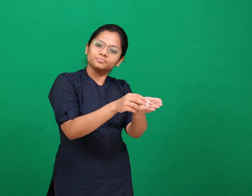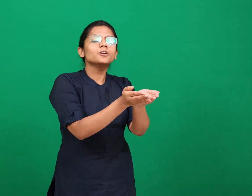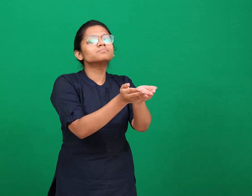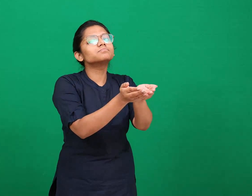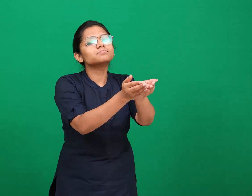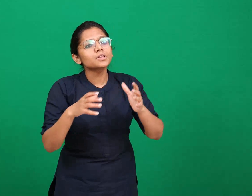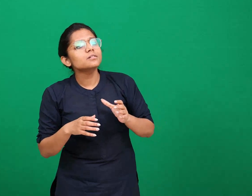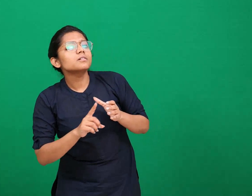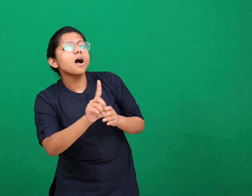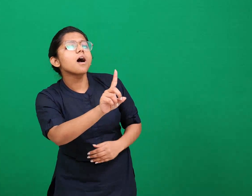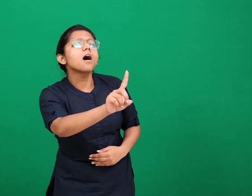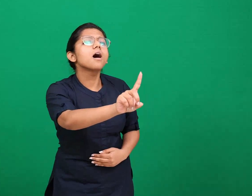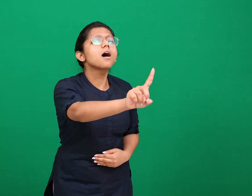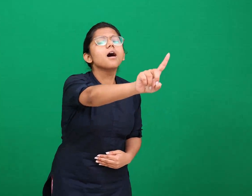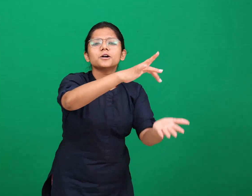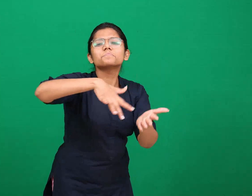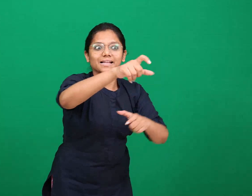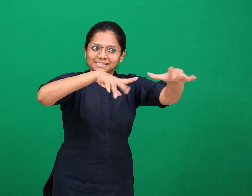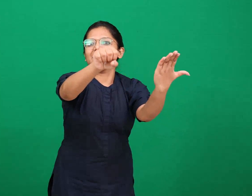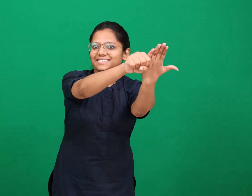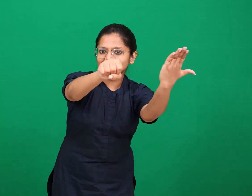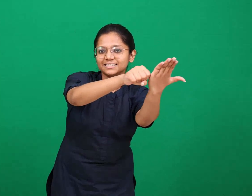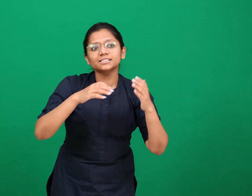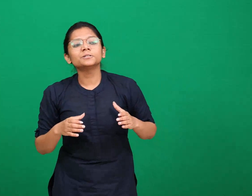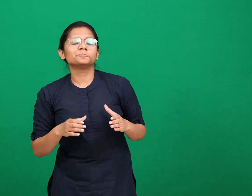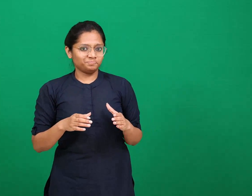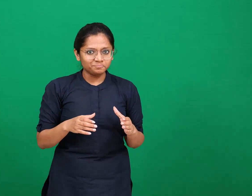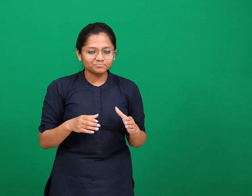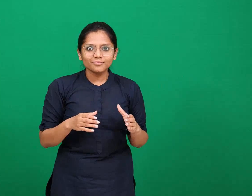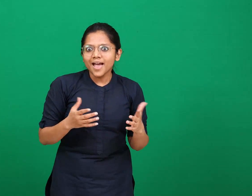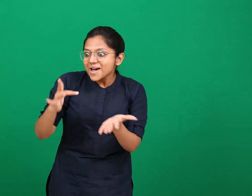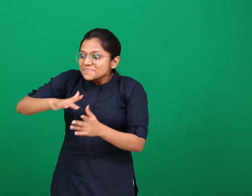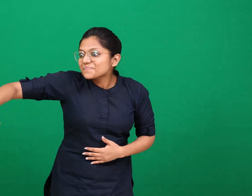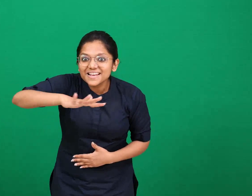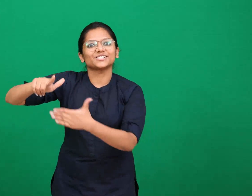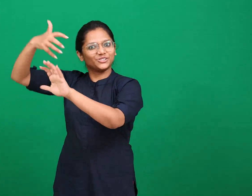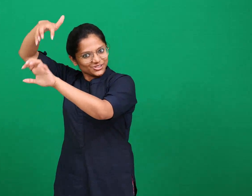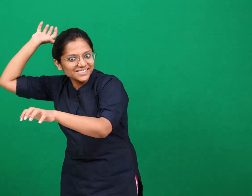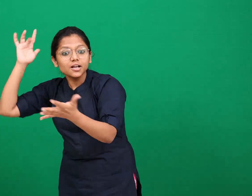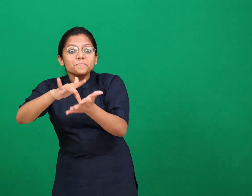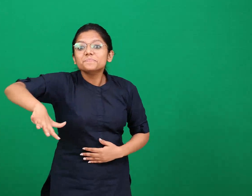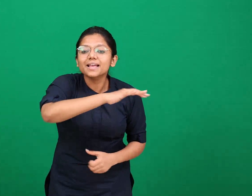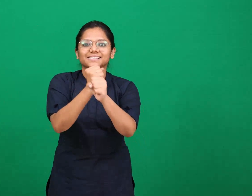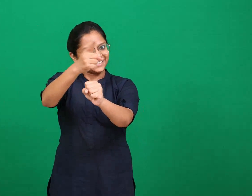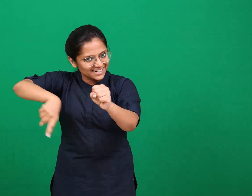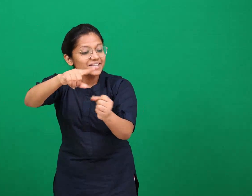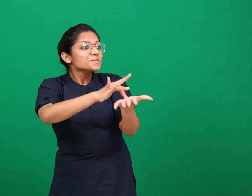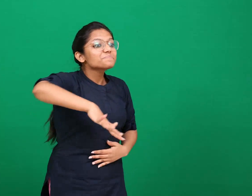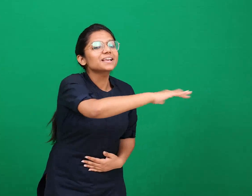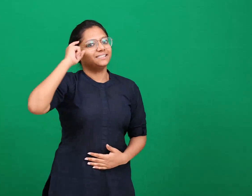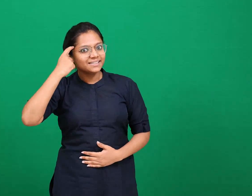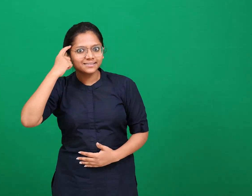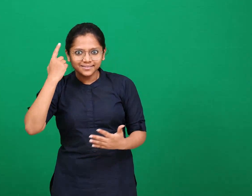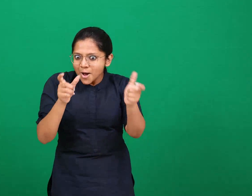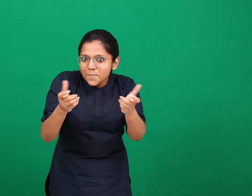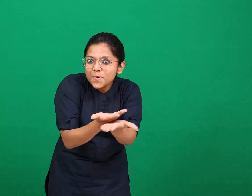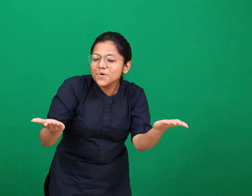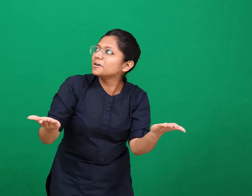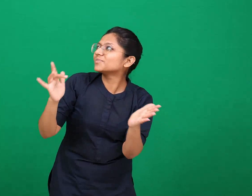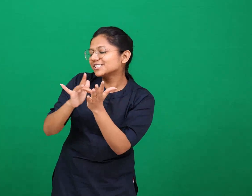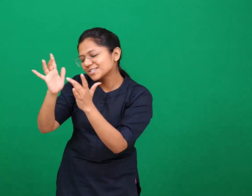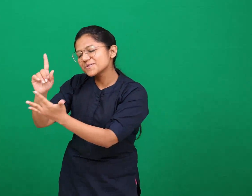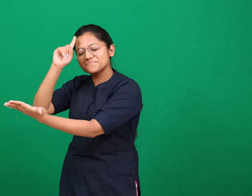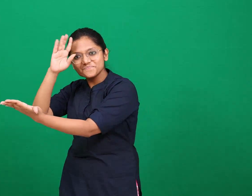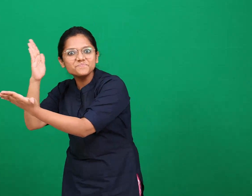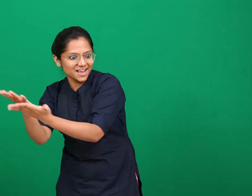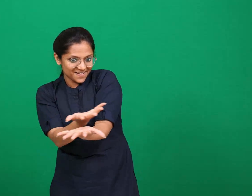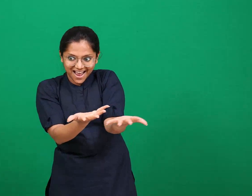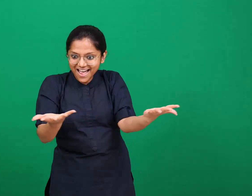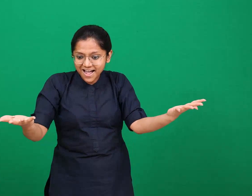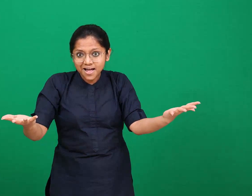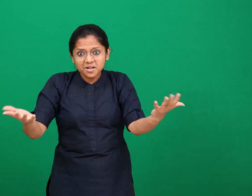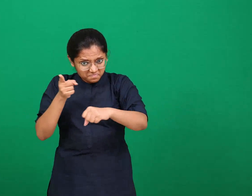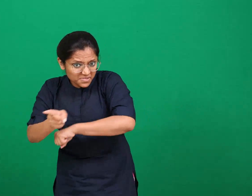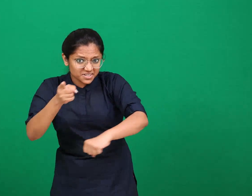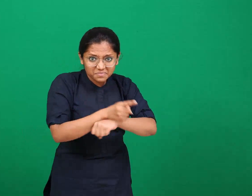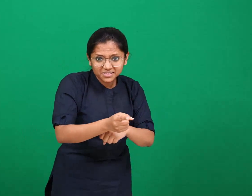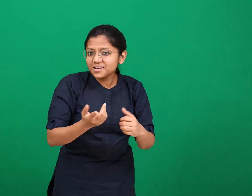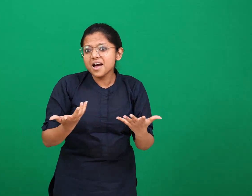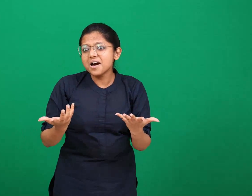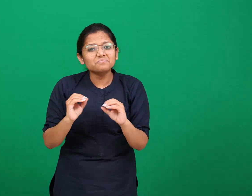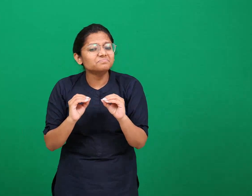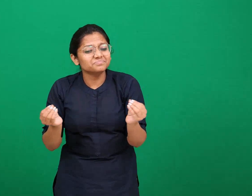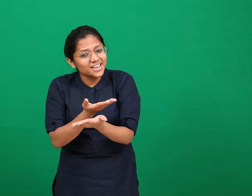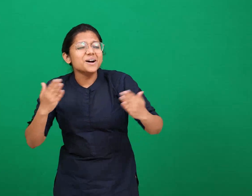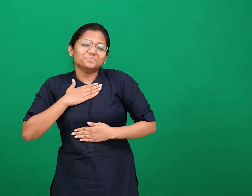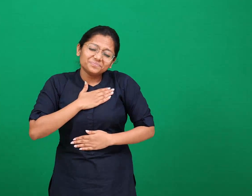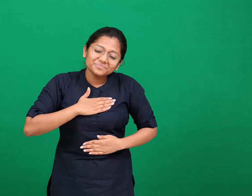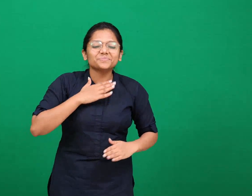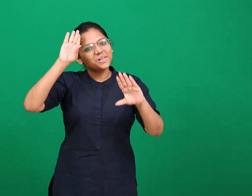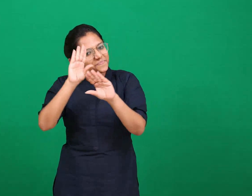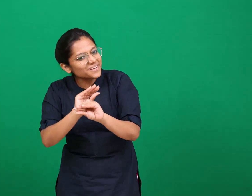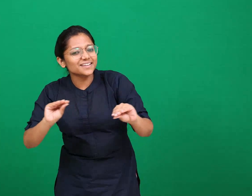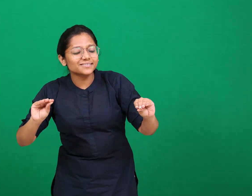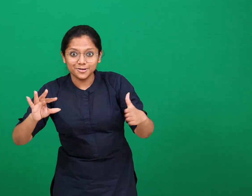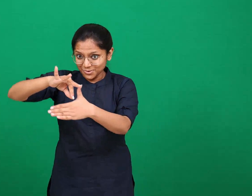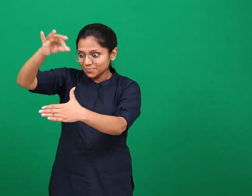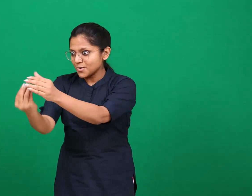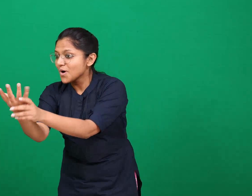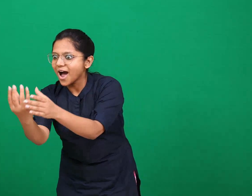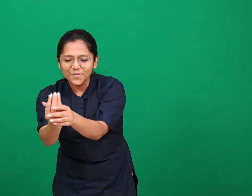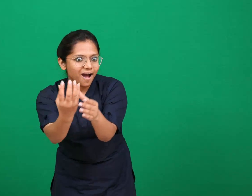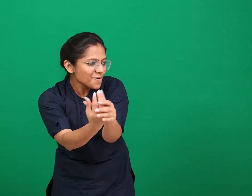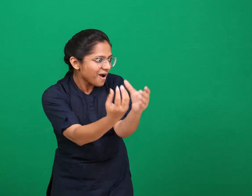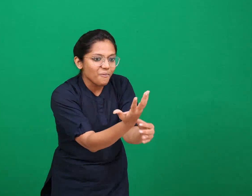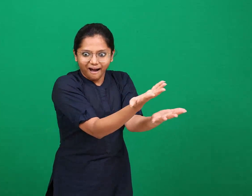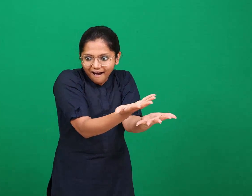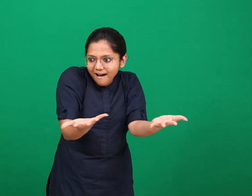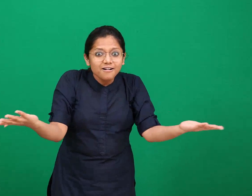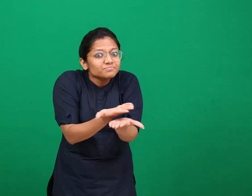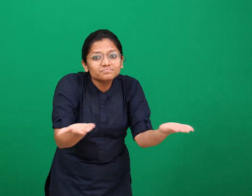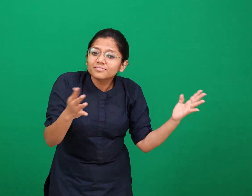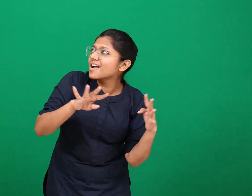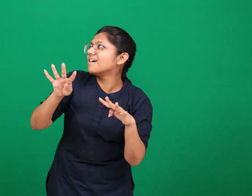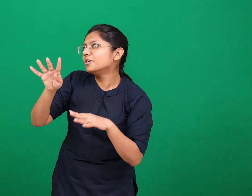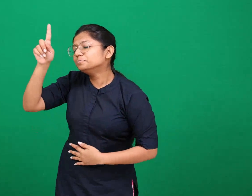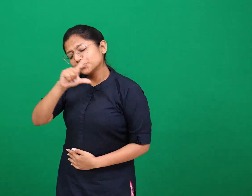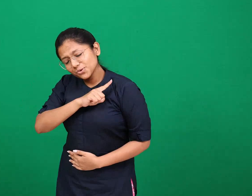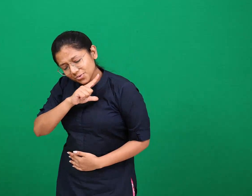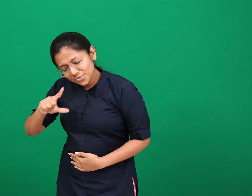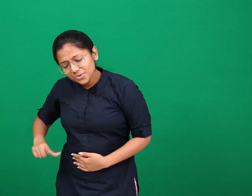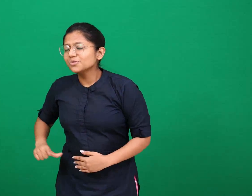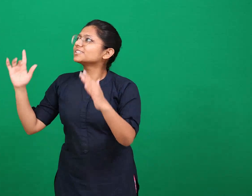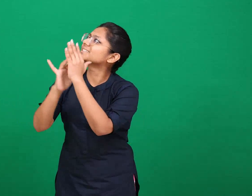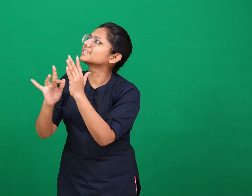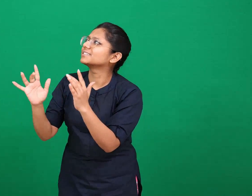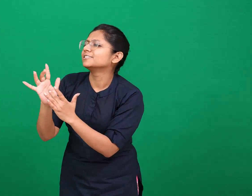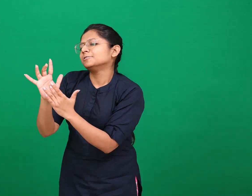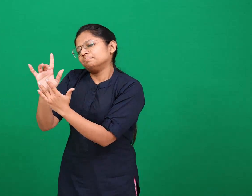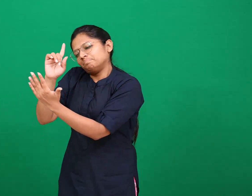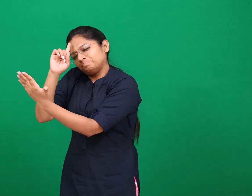Then the church throughout Judea, Galilee, and Samaria experienced a time of peace.